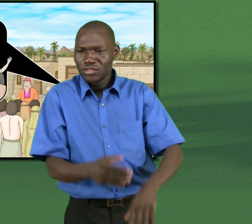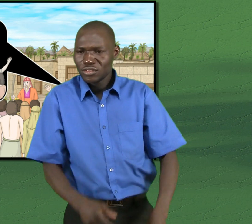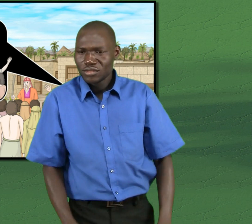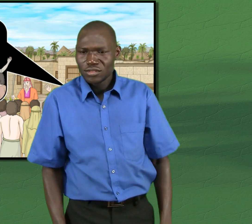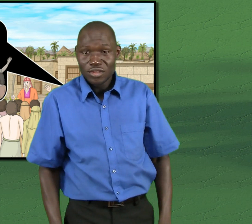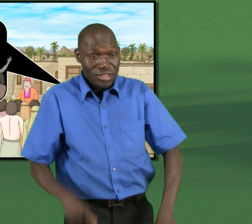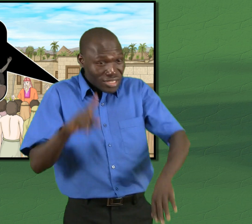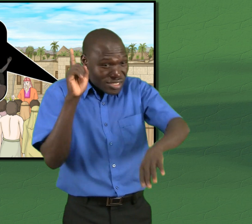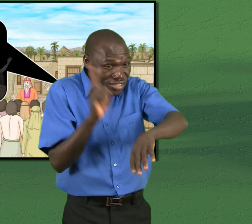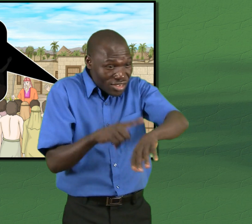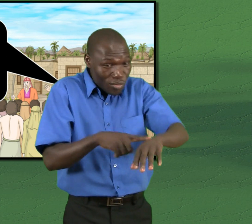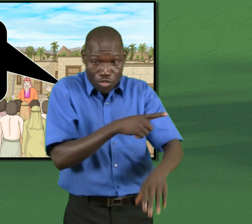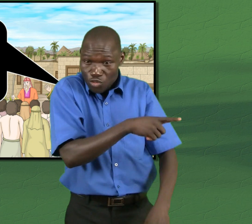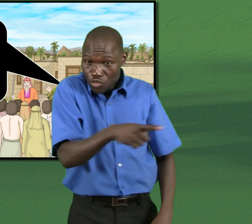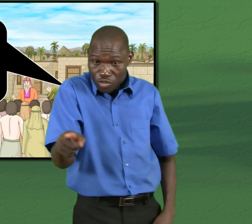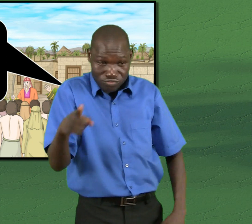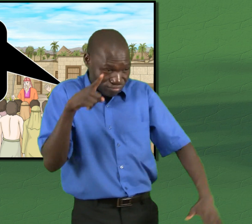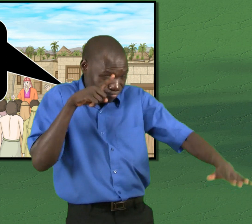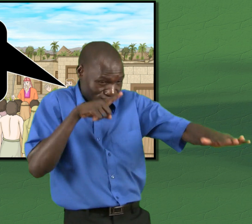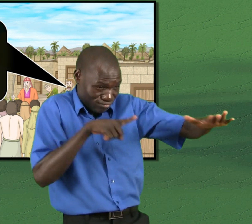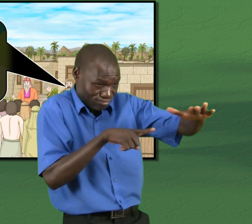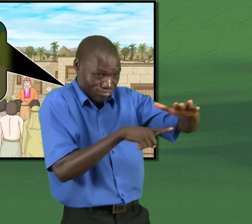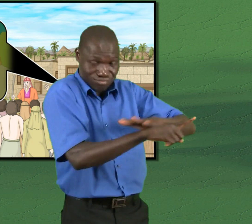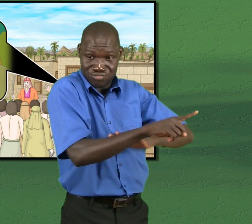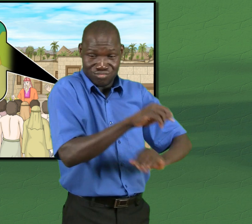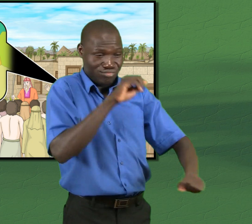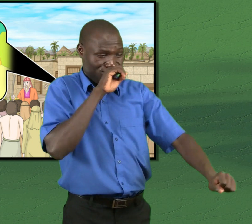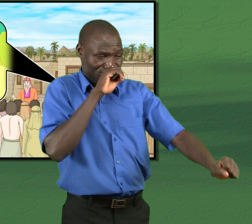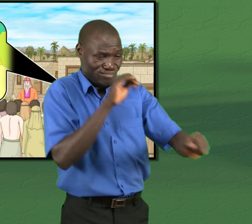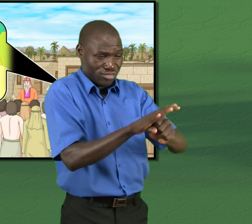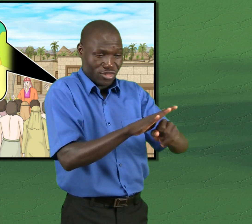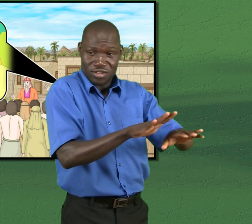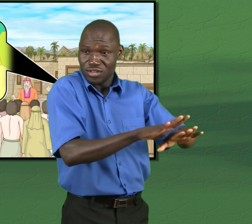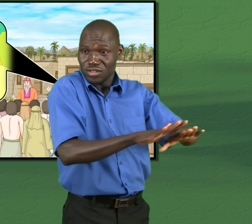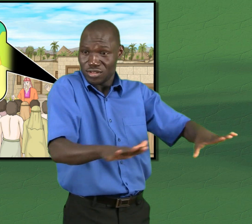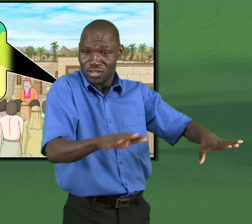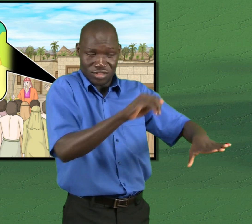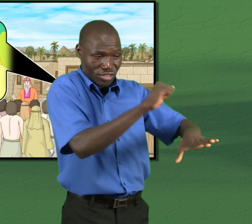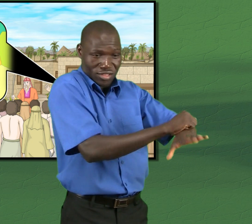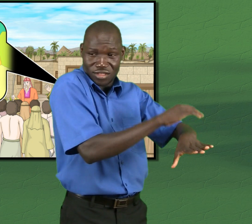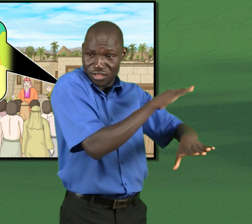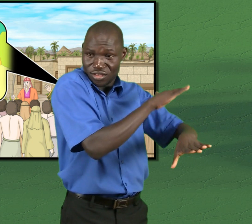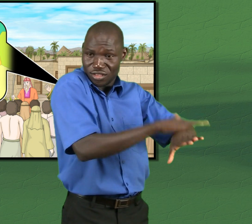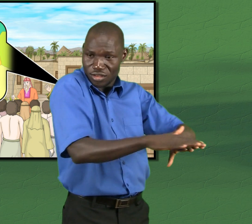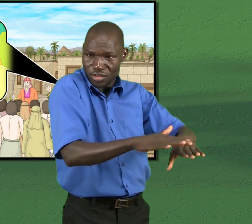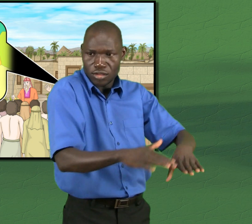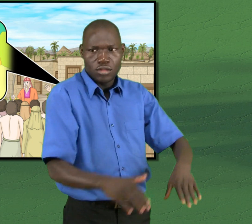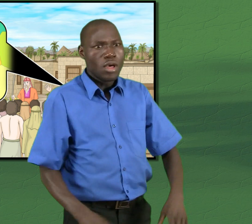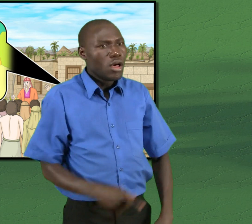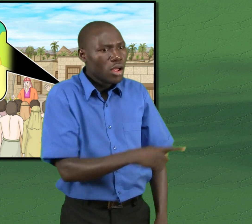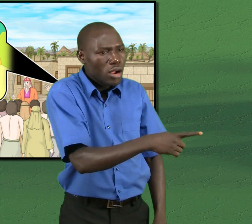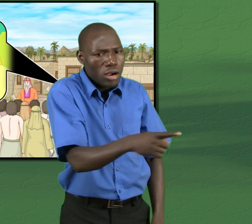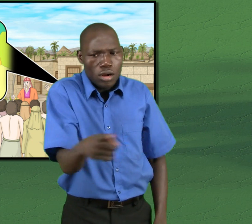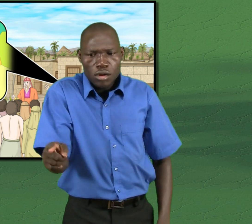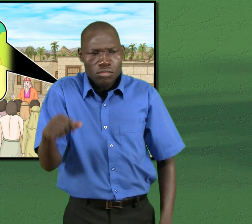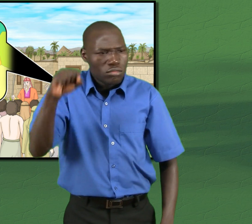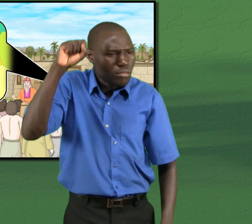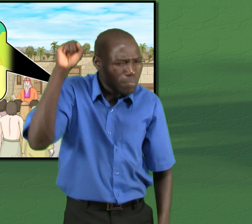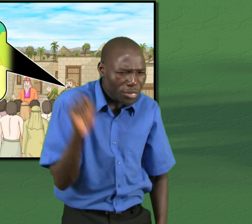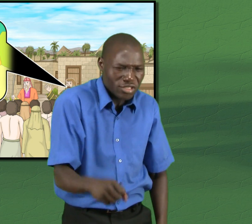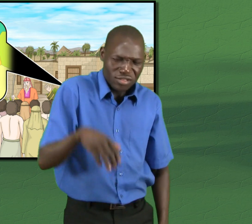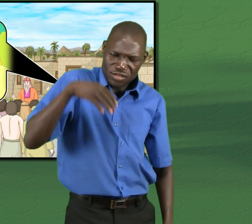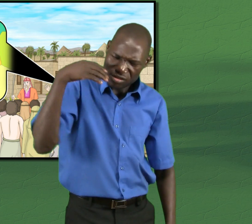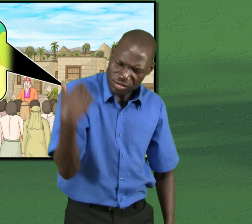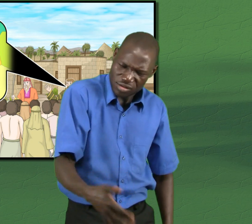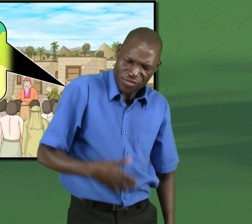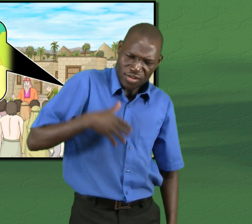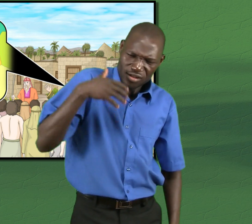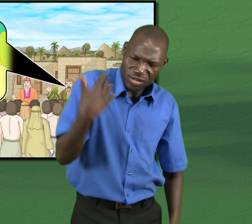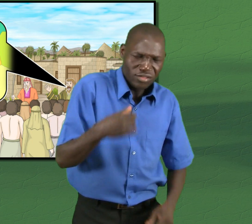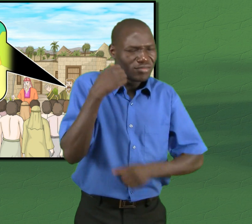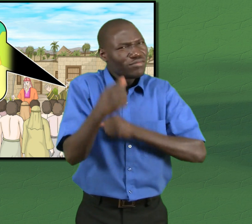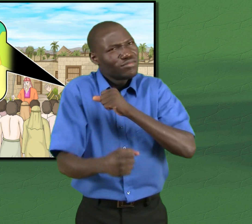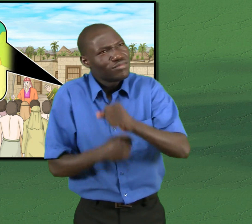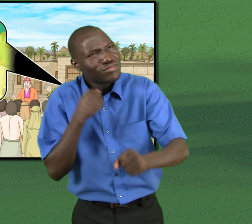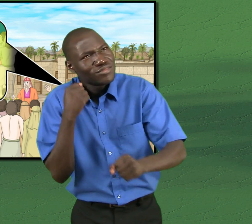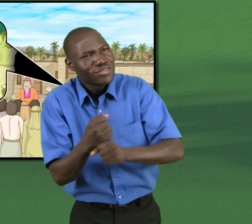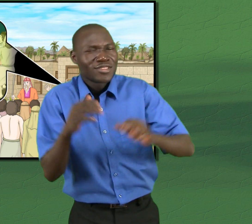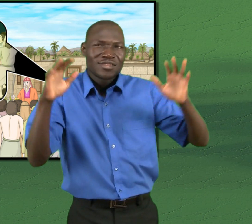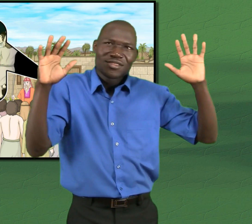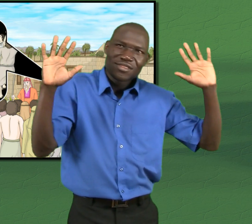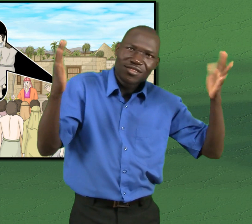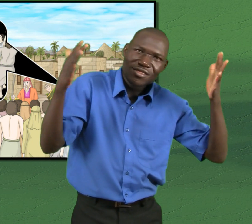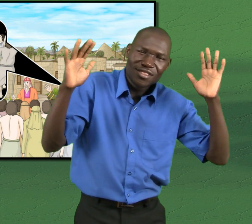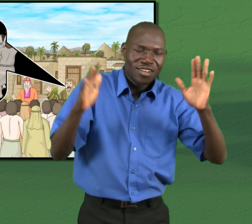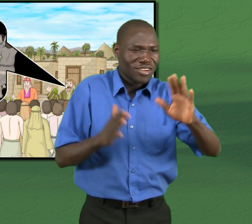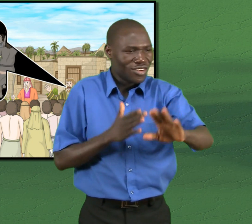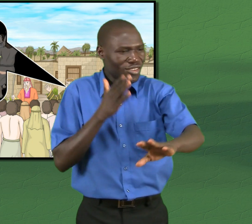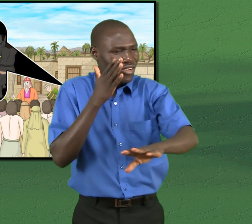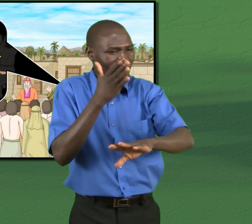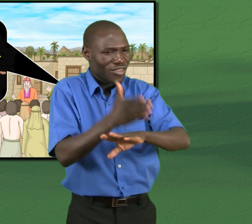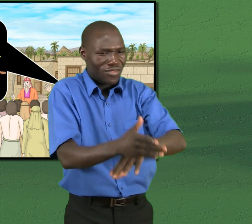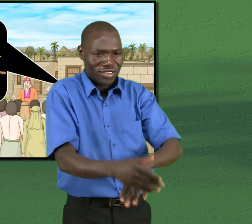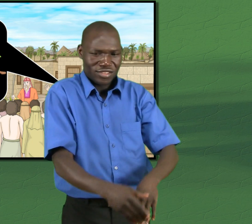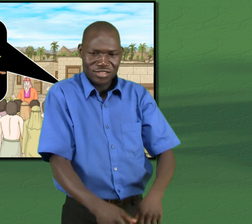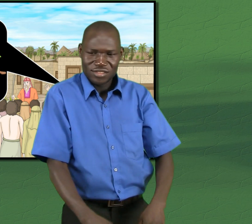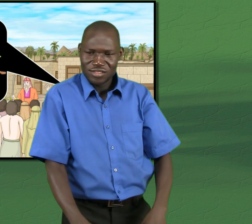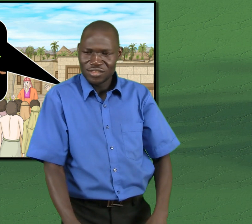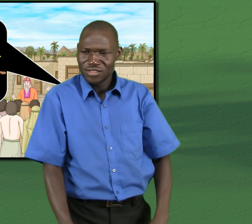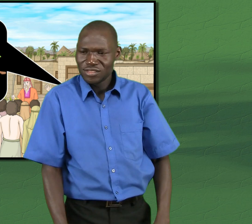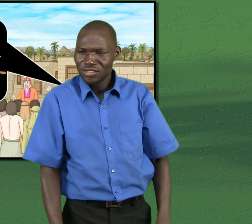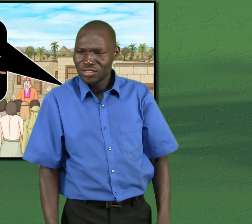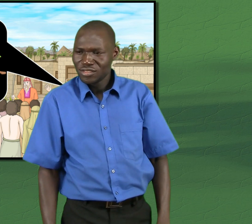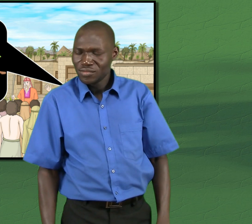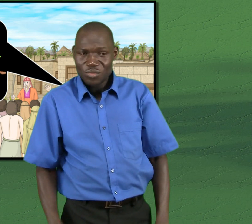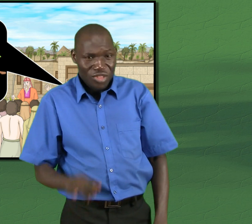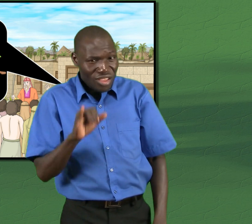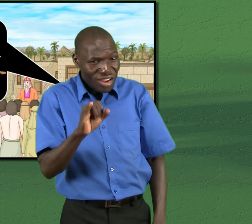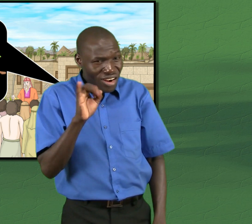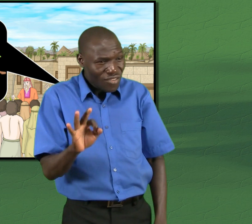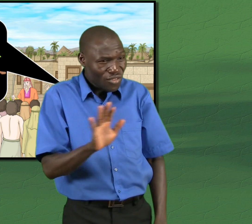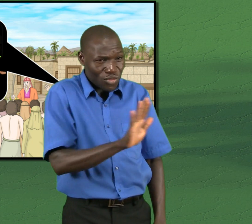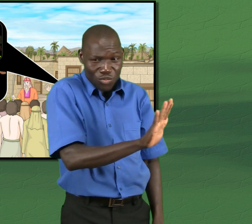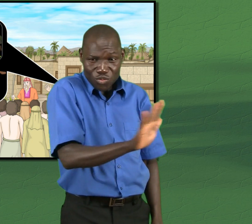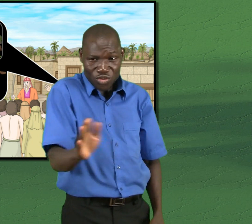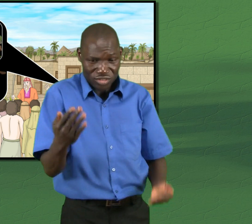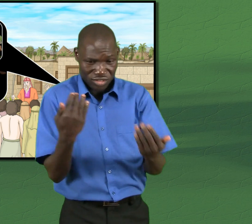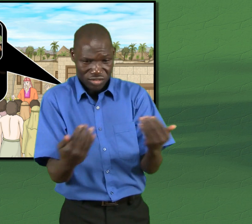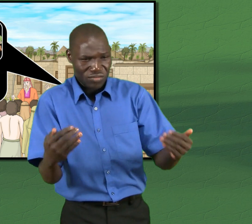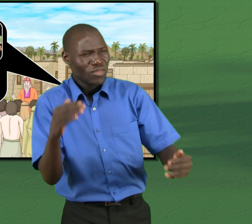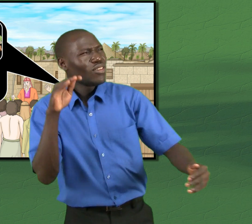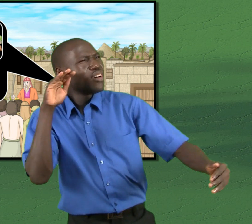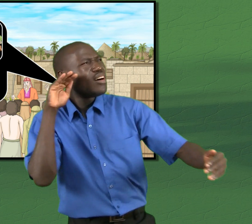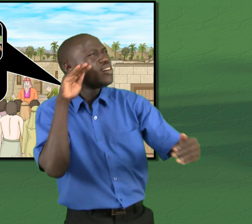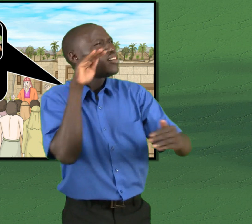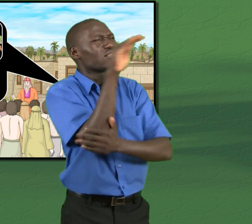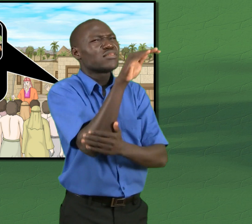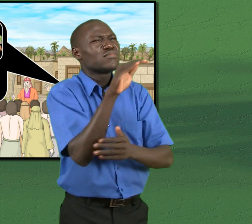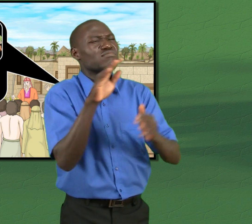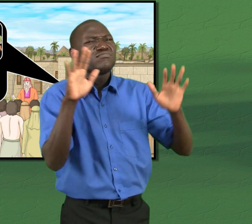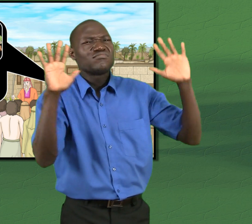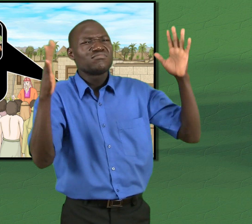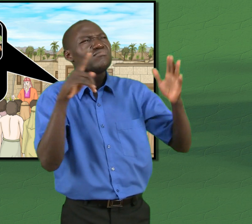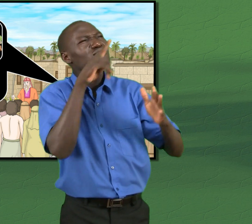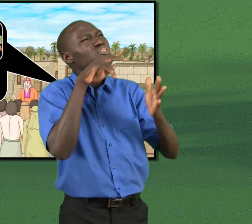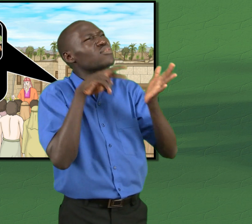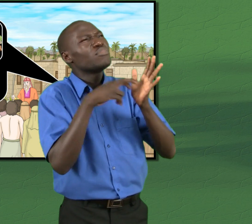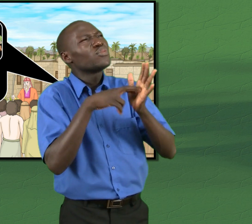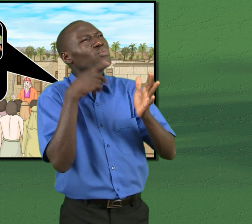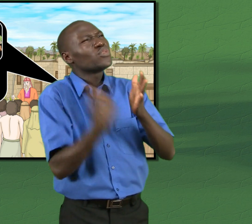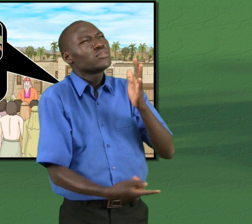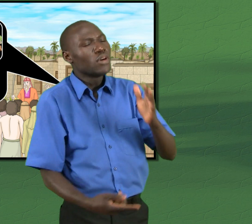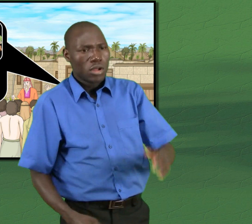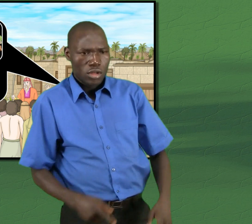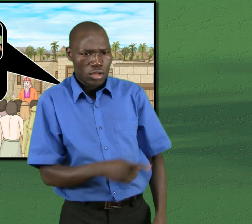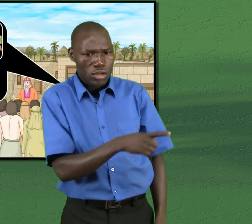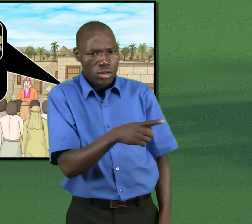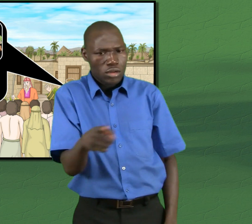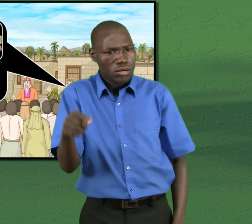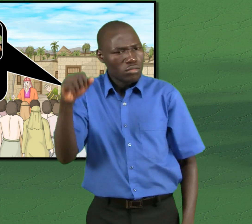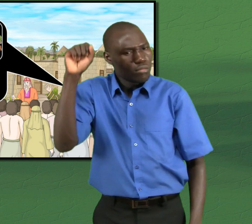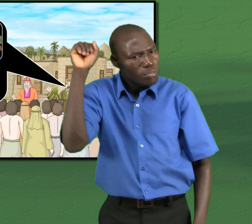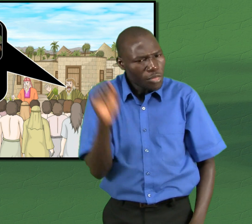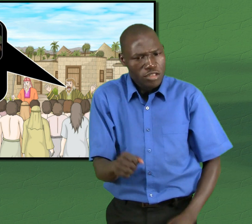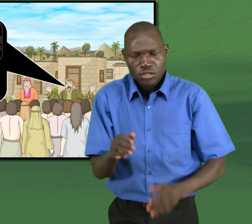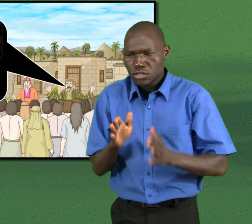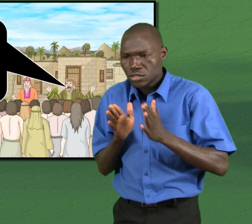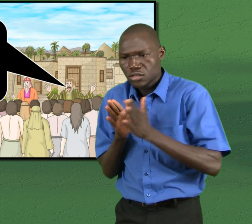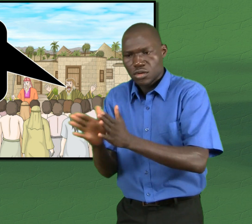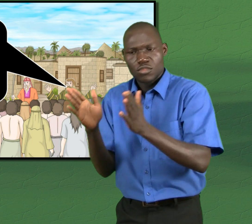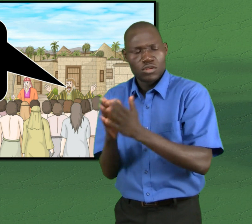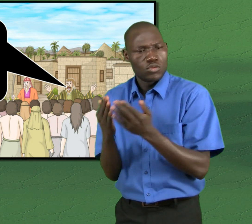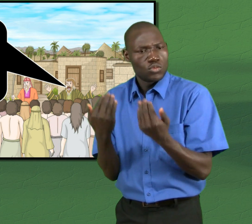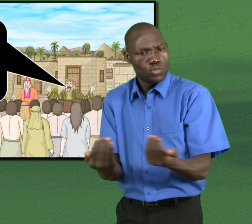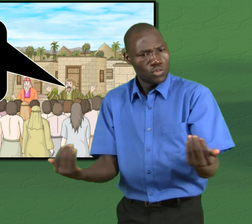When you enter the land that the LORD will give you as He promised, you are to keep this service. When your children ask you, ‘What does this service mean to you?’